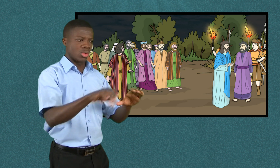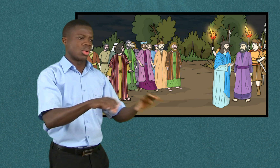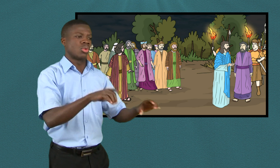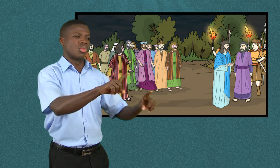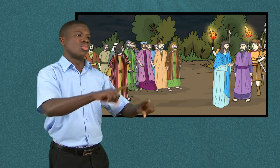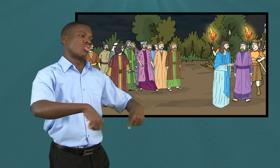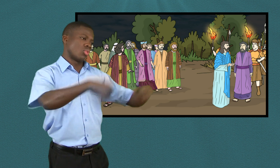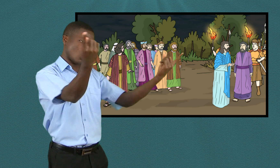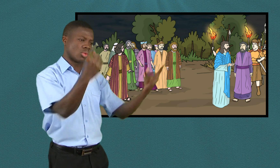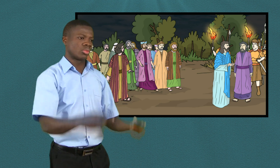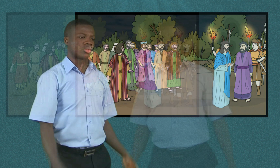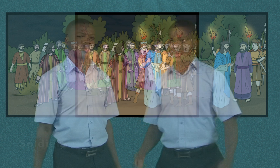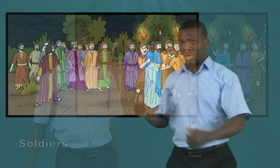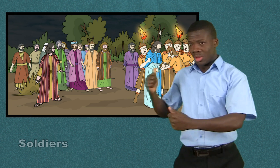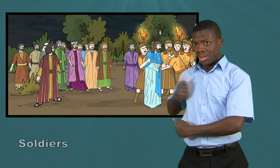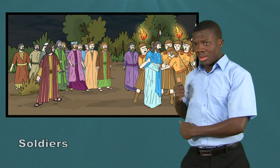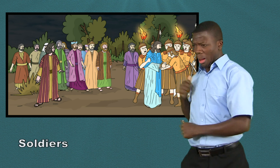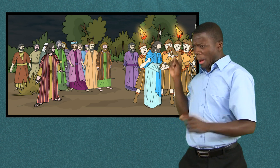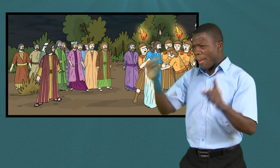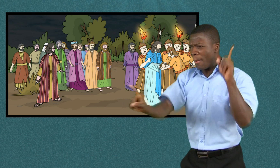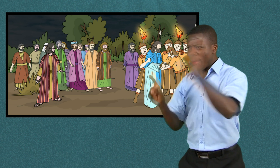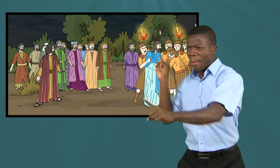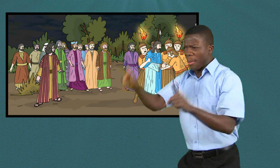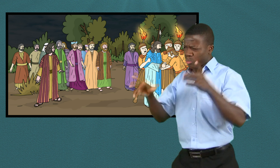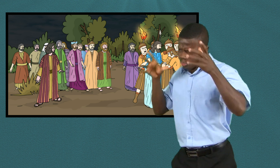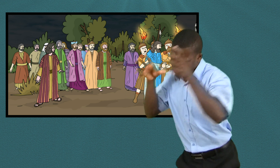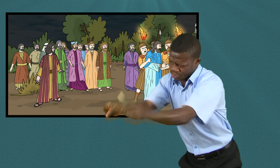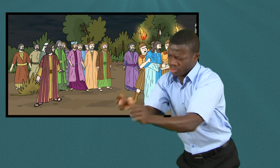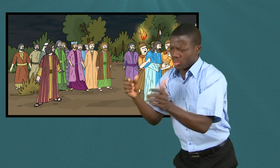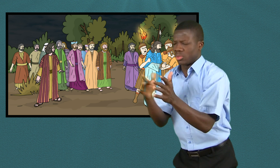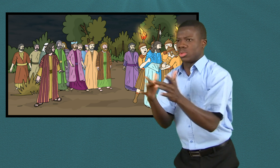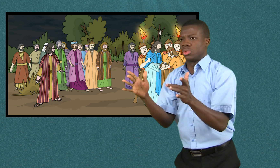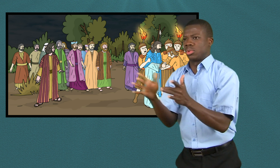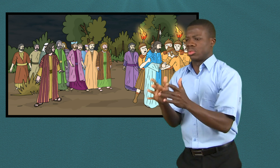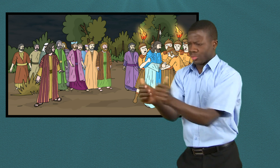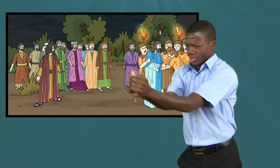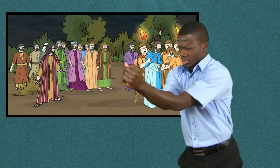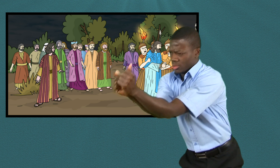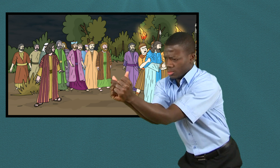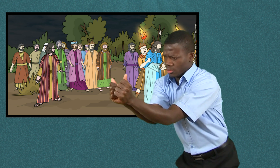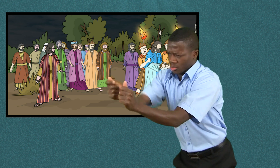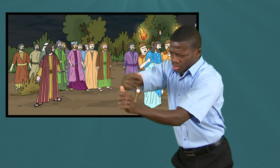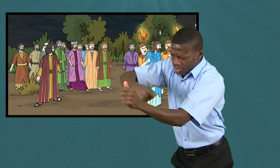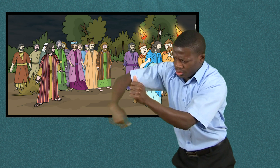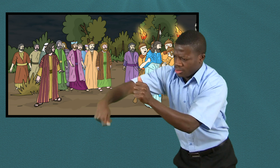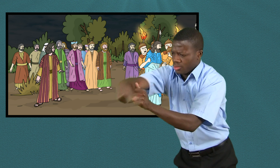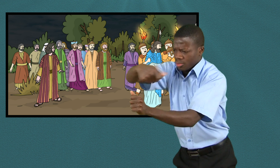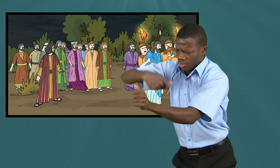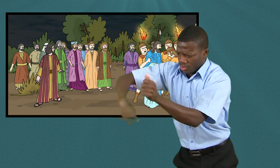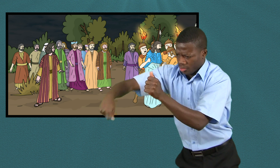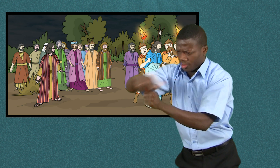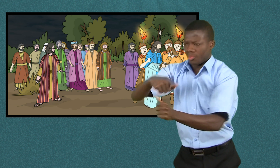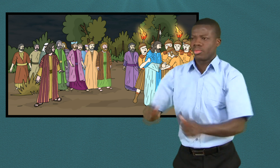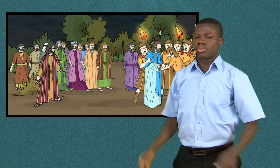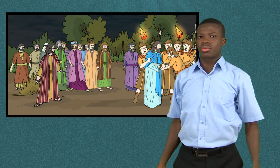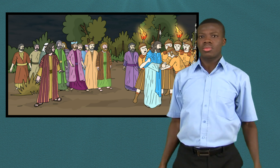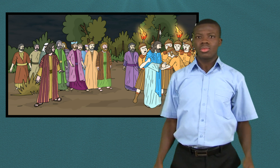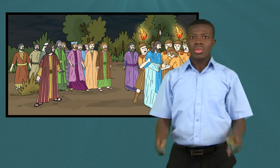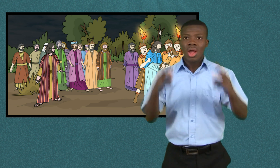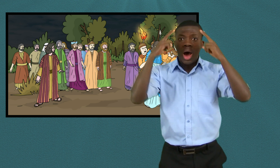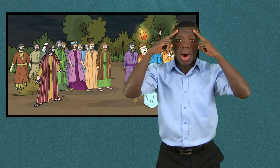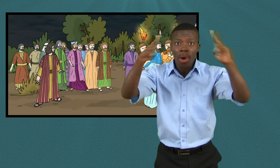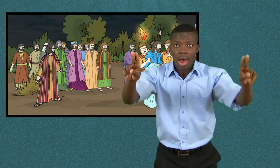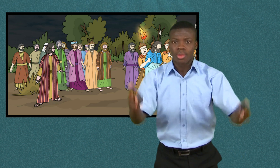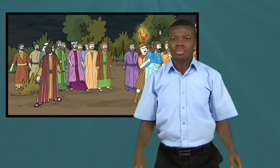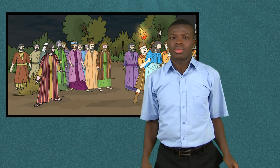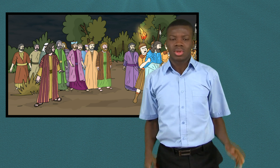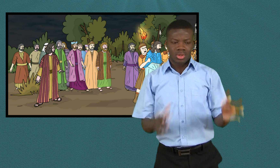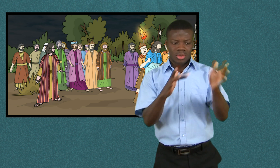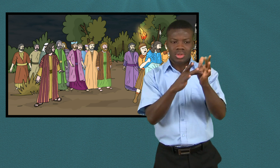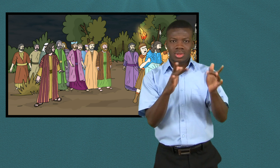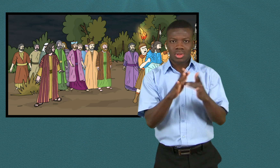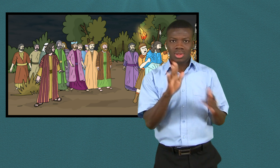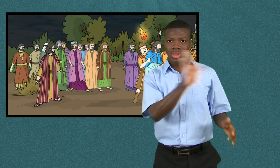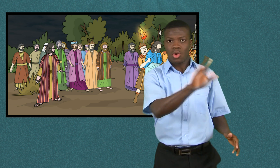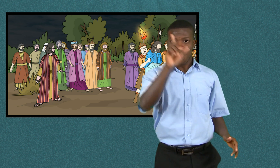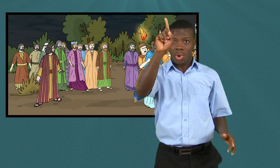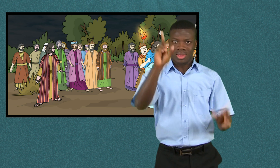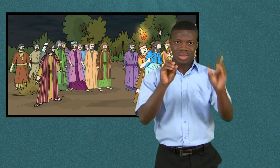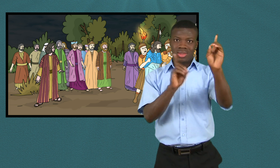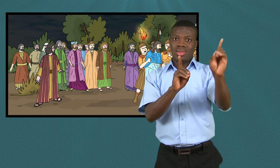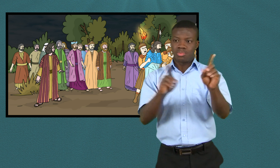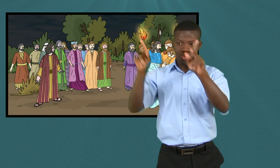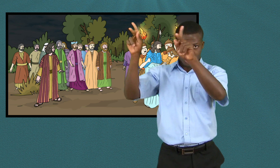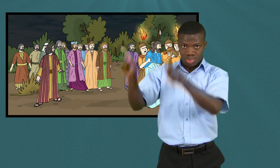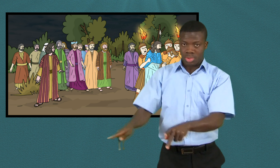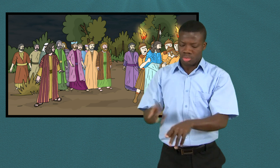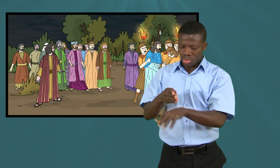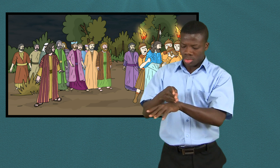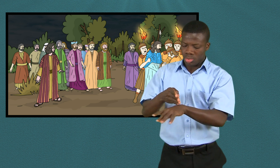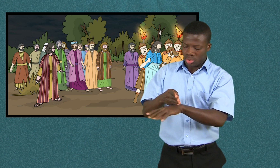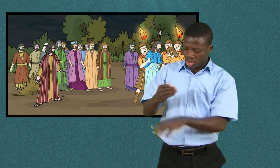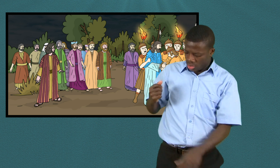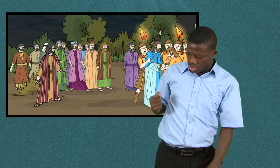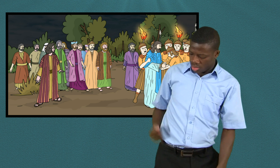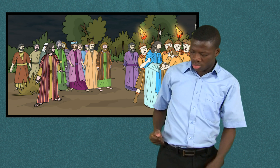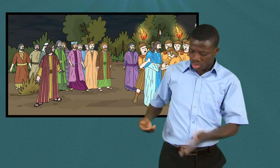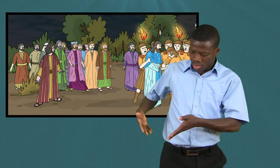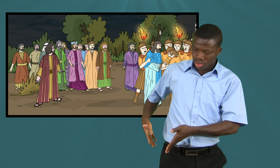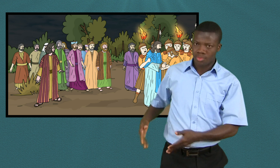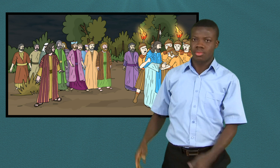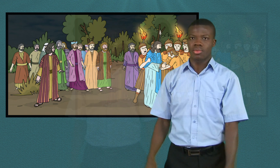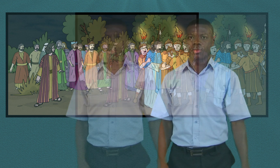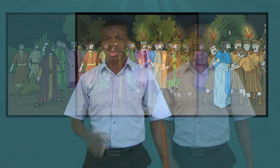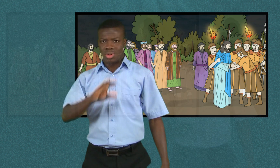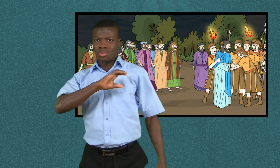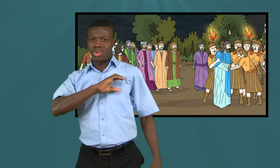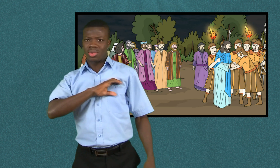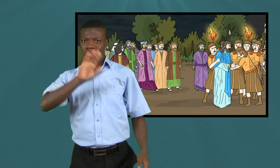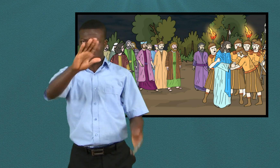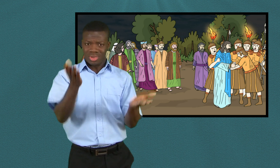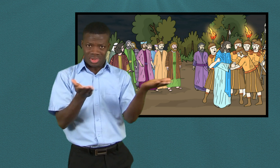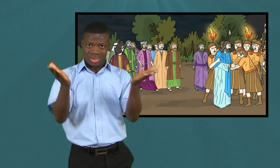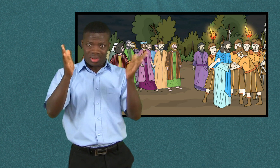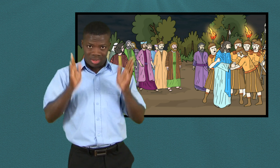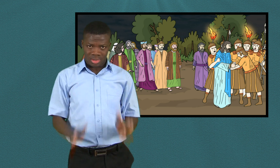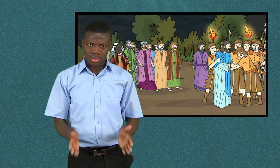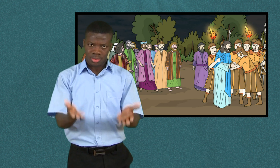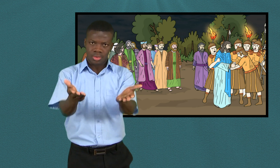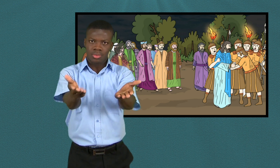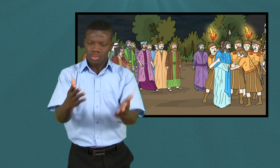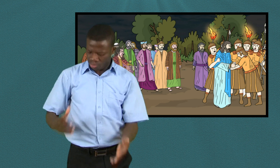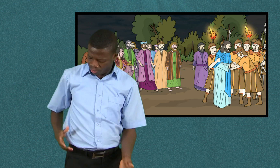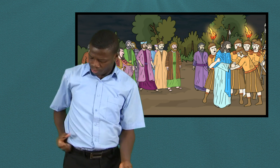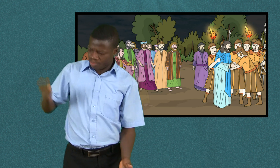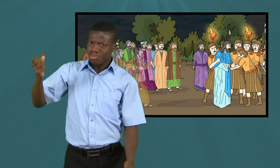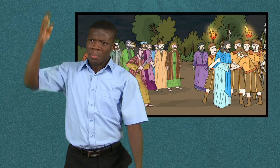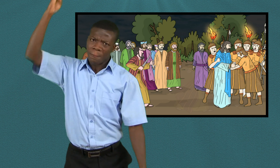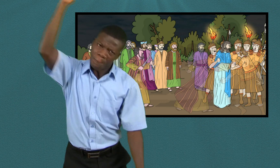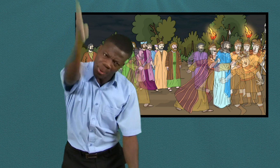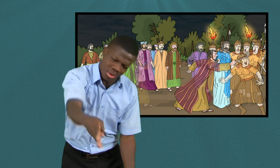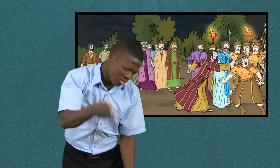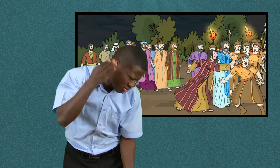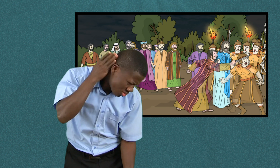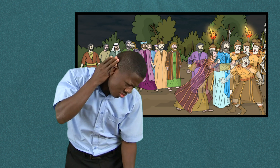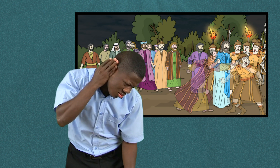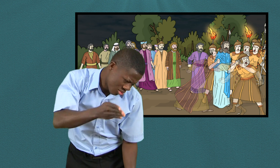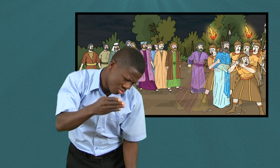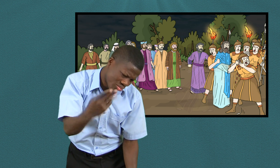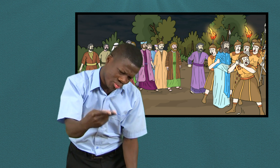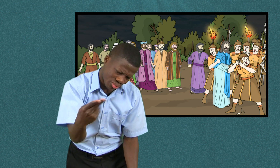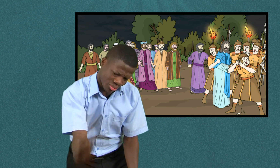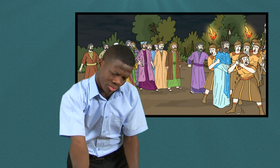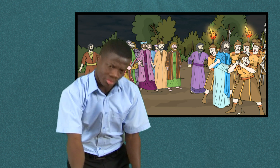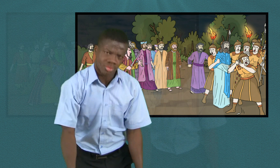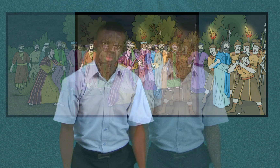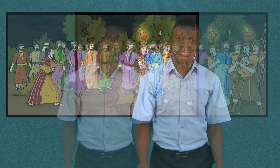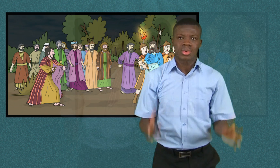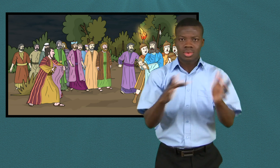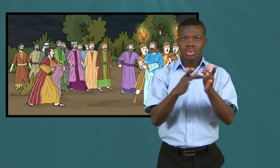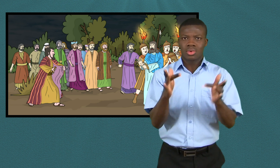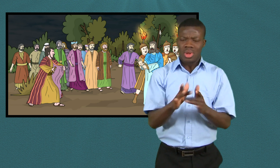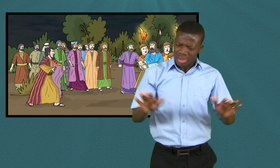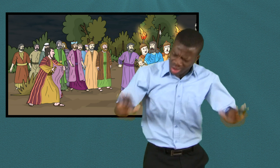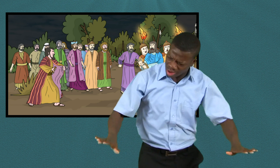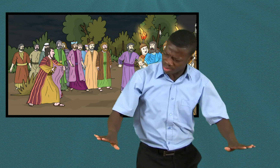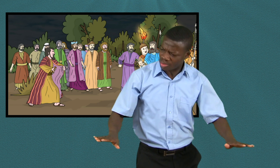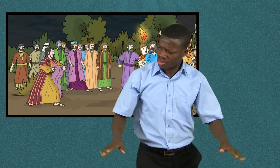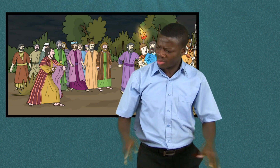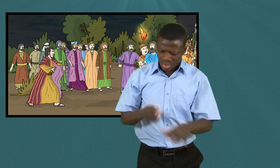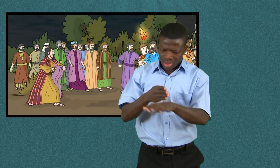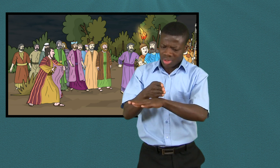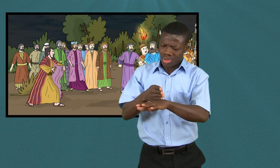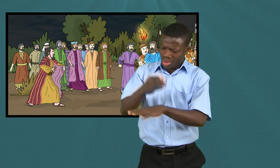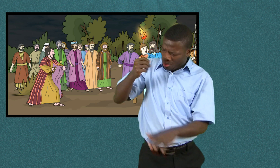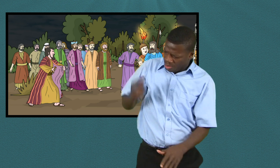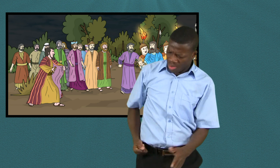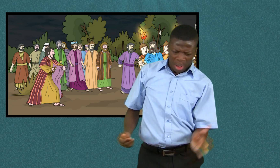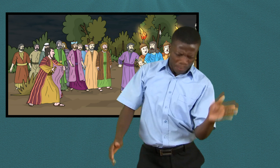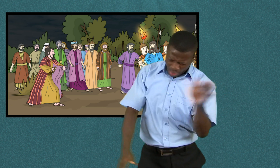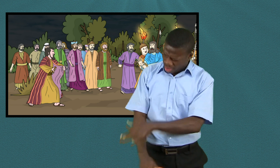Then the men stepped forward, seized Jesus, and arrested Him. At this, one of Jesus’ companions drew his sword and struck the servant of the high priest, cutting off his ear.